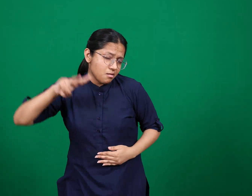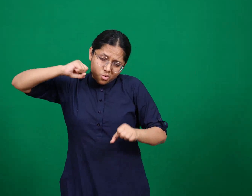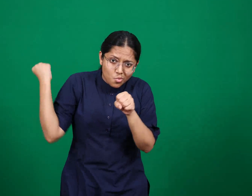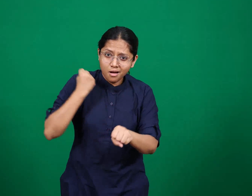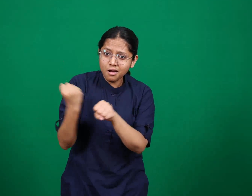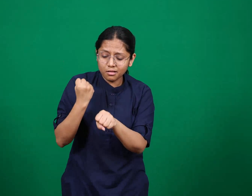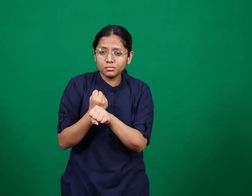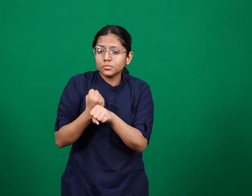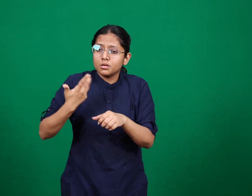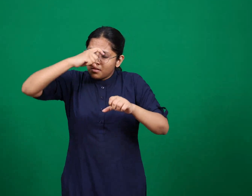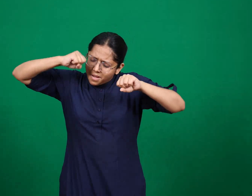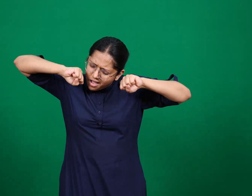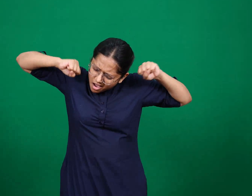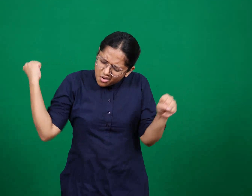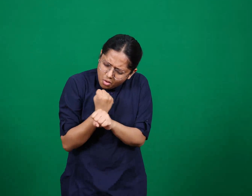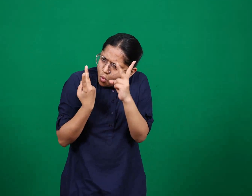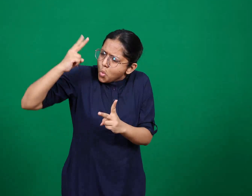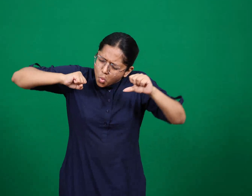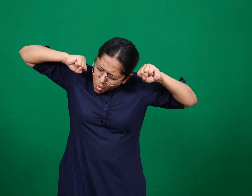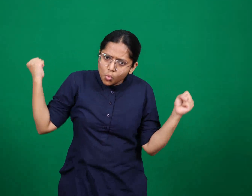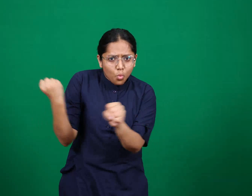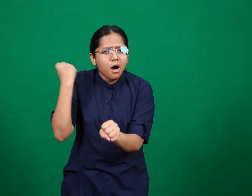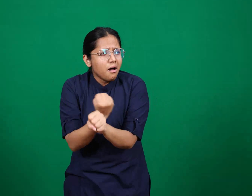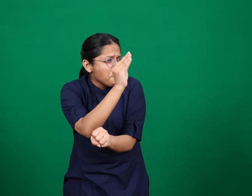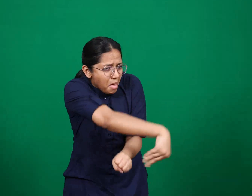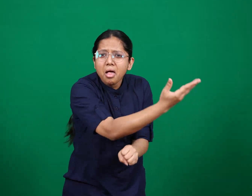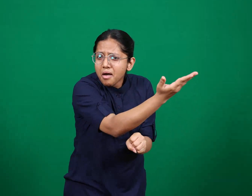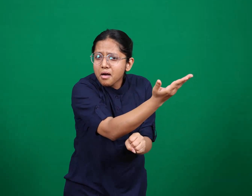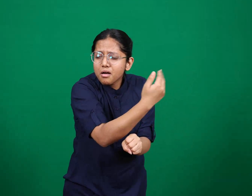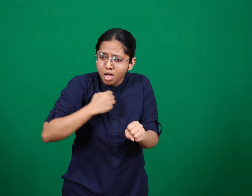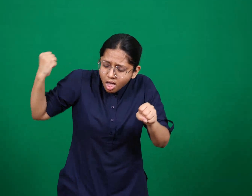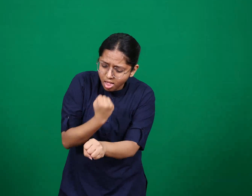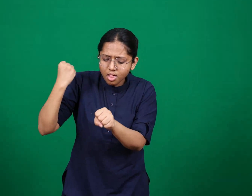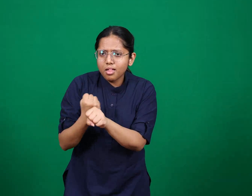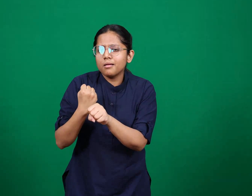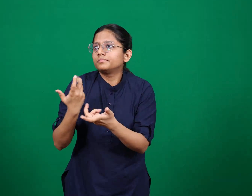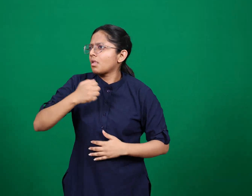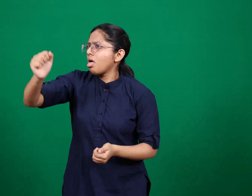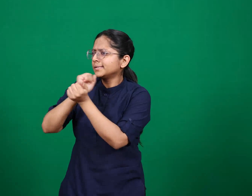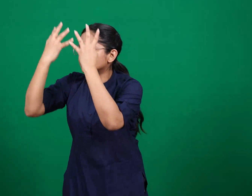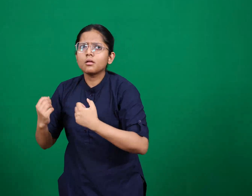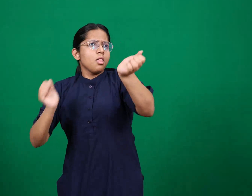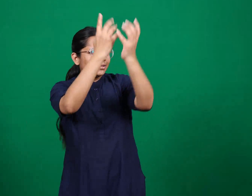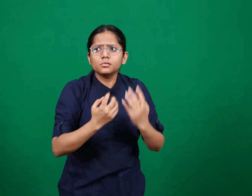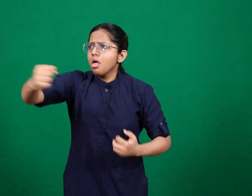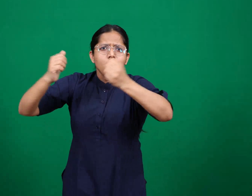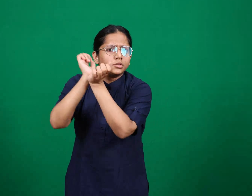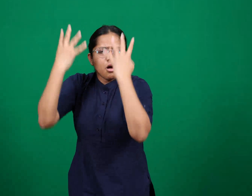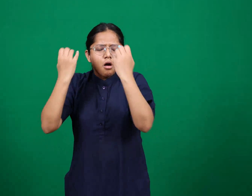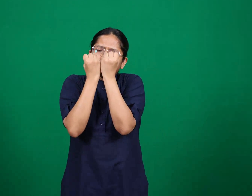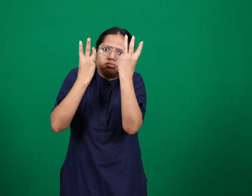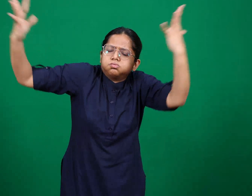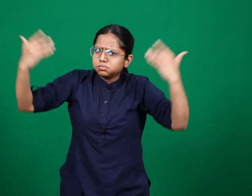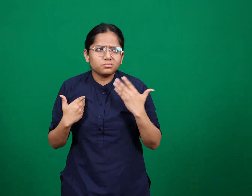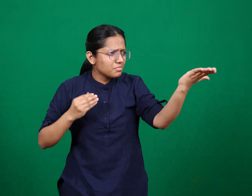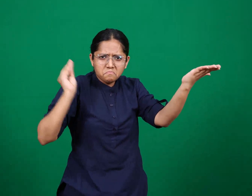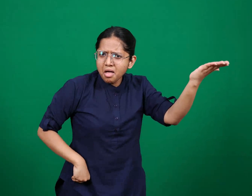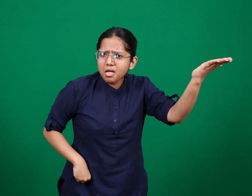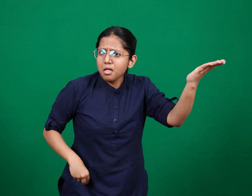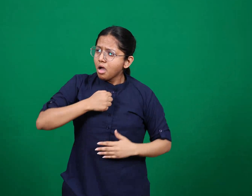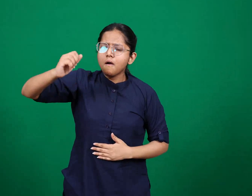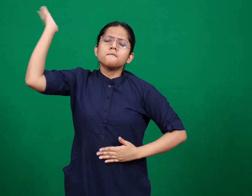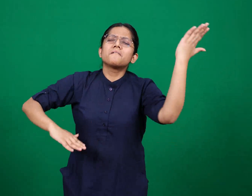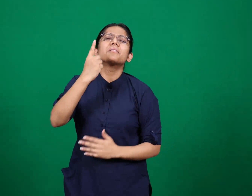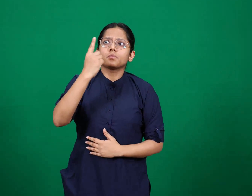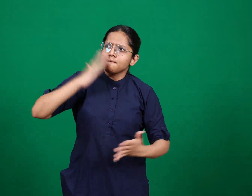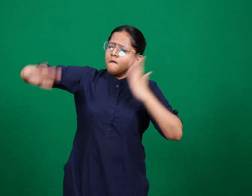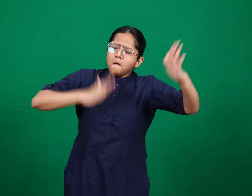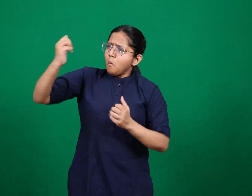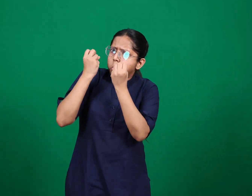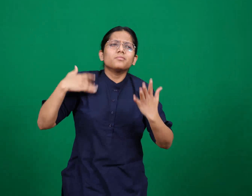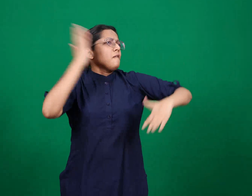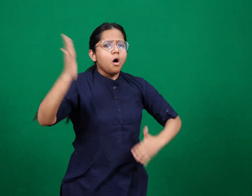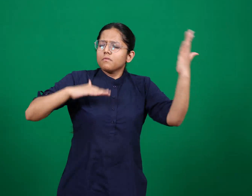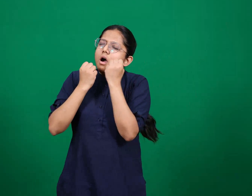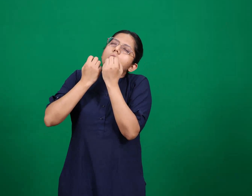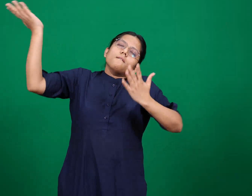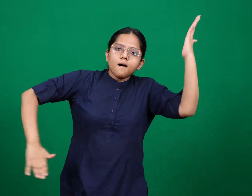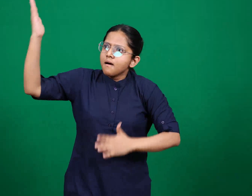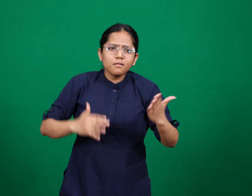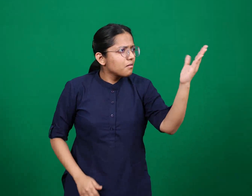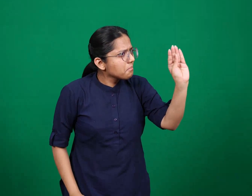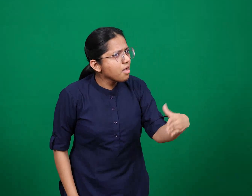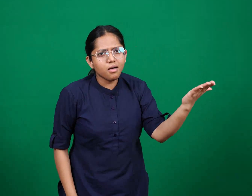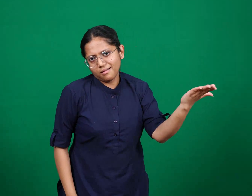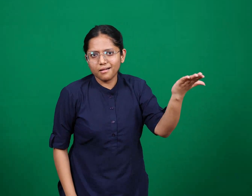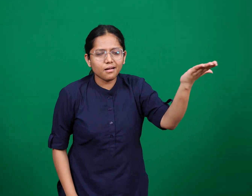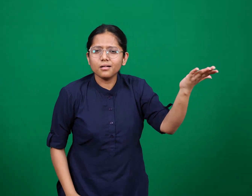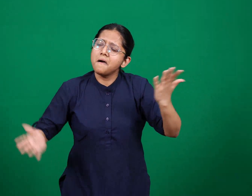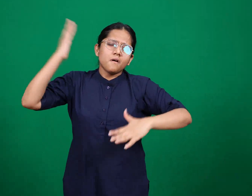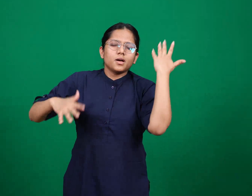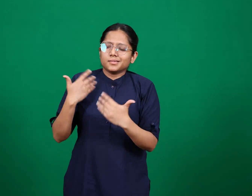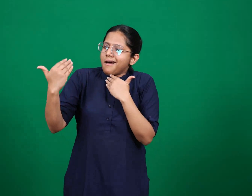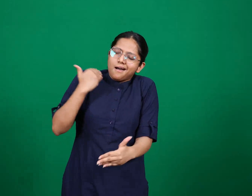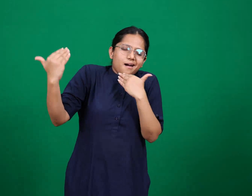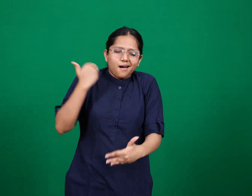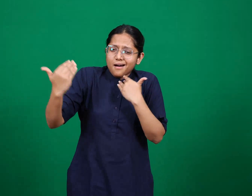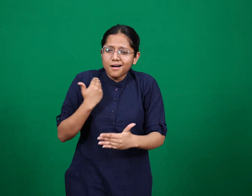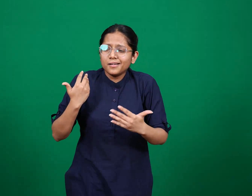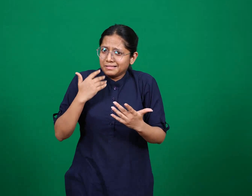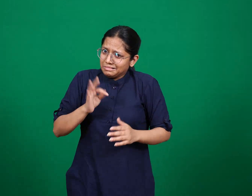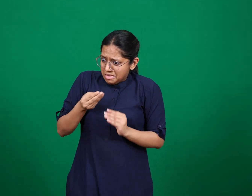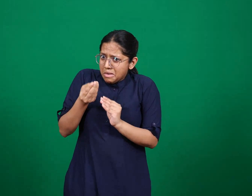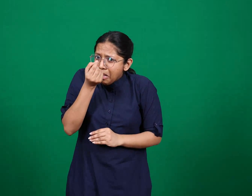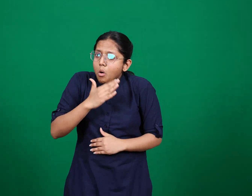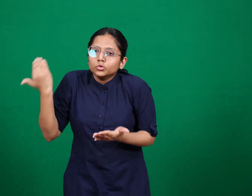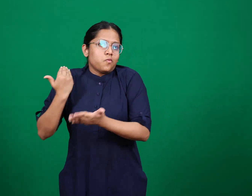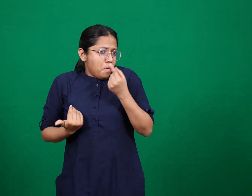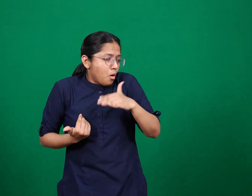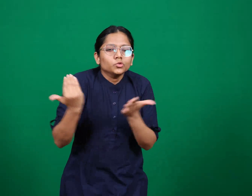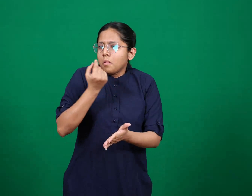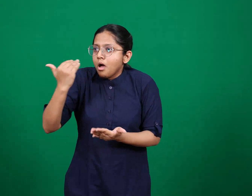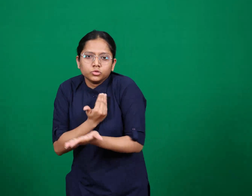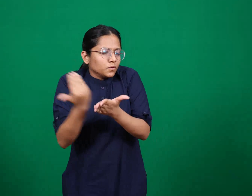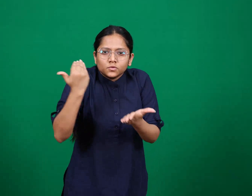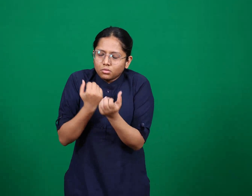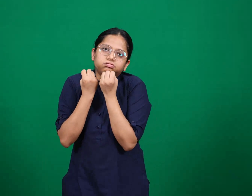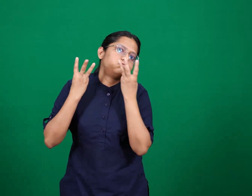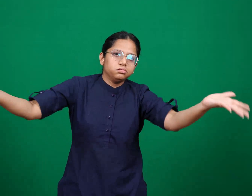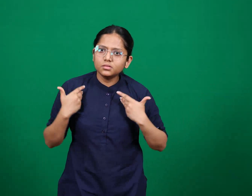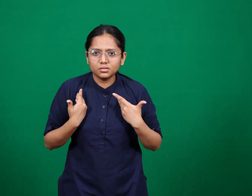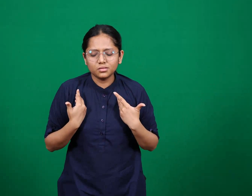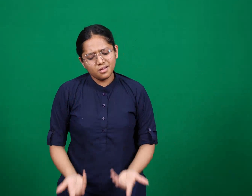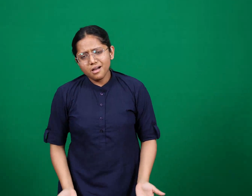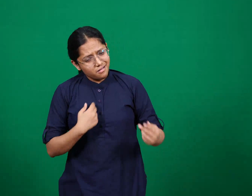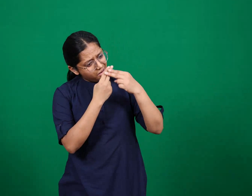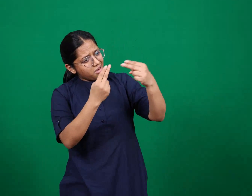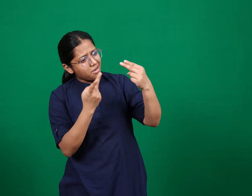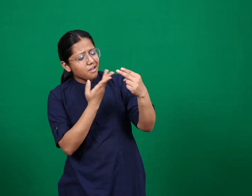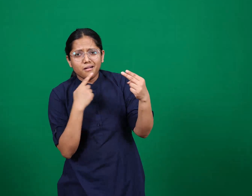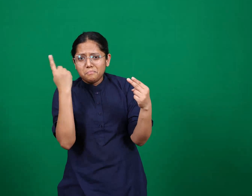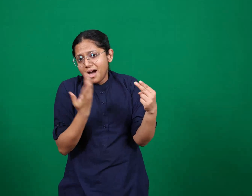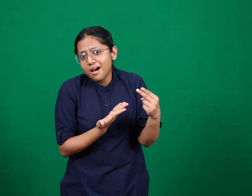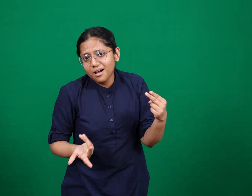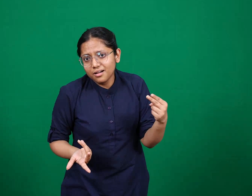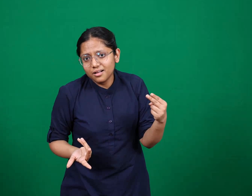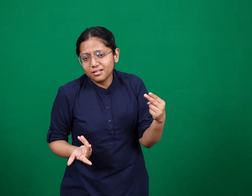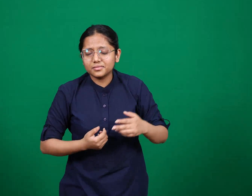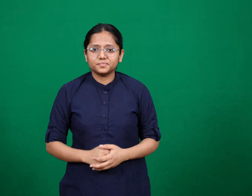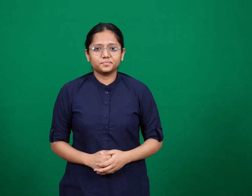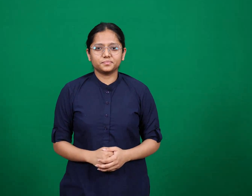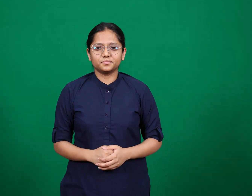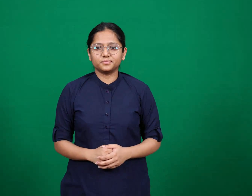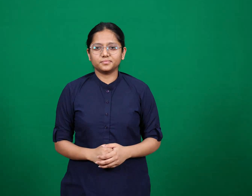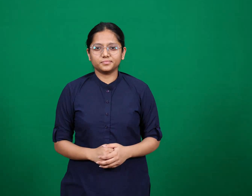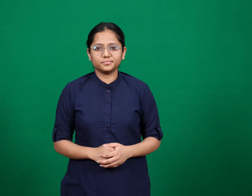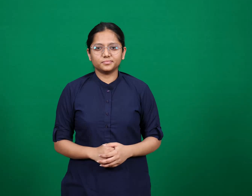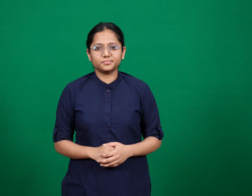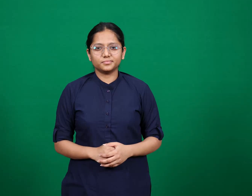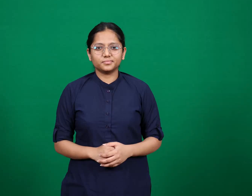I am speaking like I am out of my mind, but I am so much more: in harder labor, in more imprisonments, in worse beatings, in frequent danger of death.